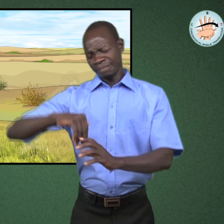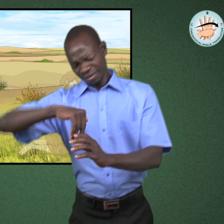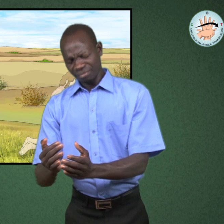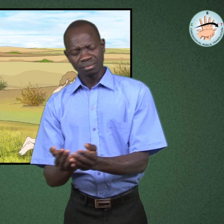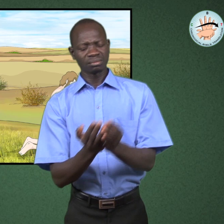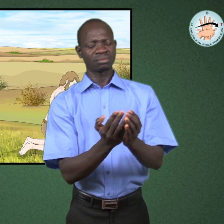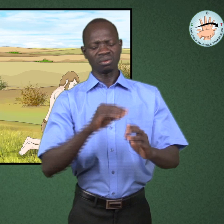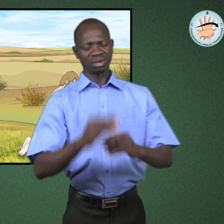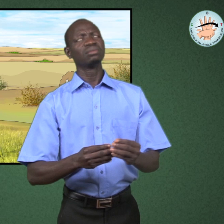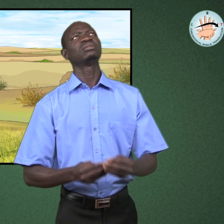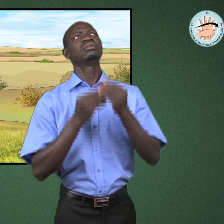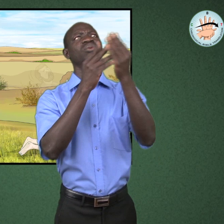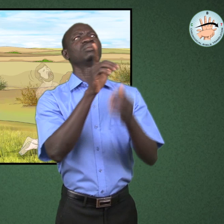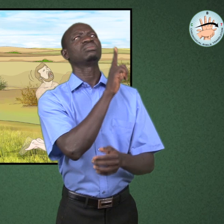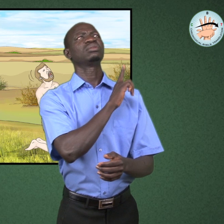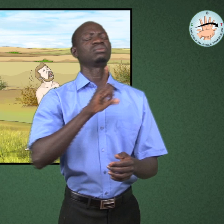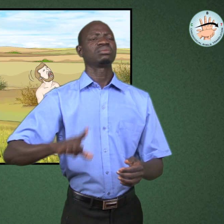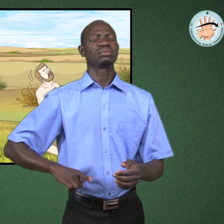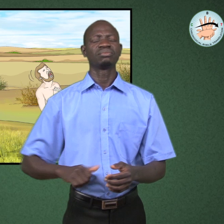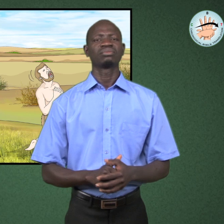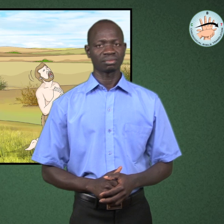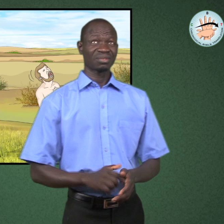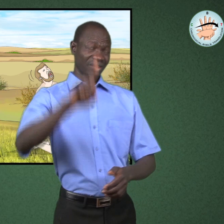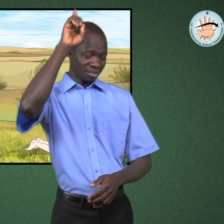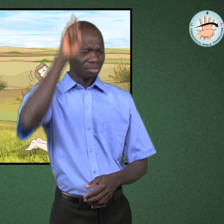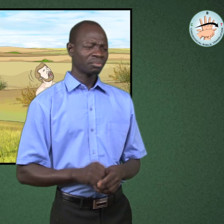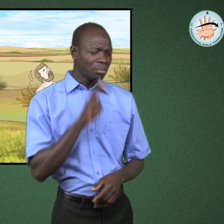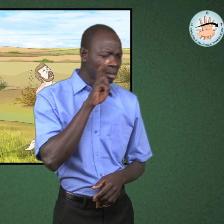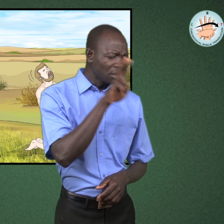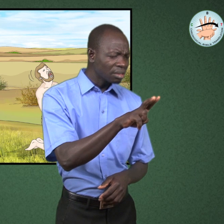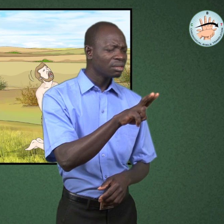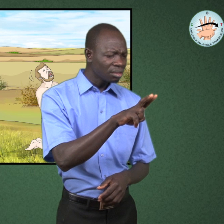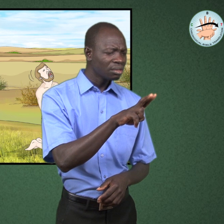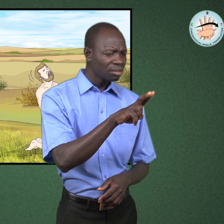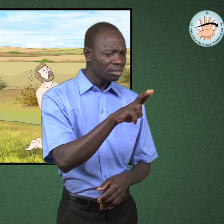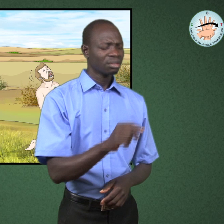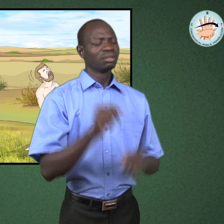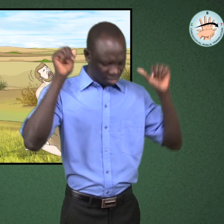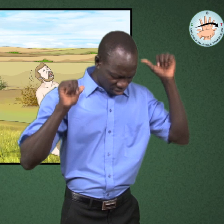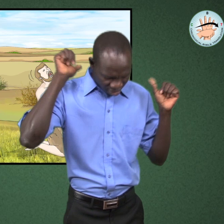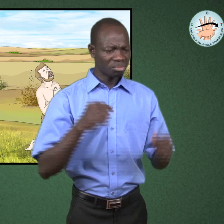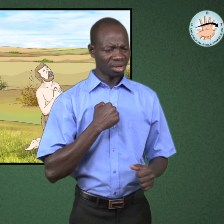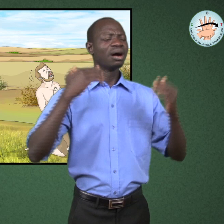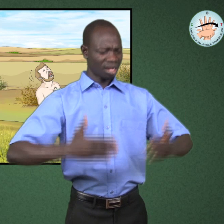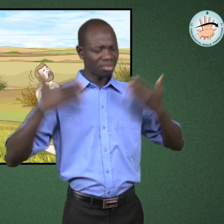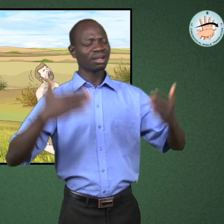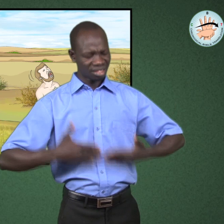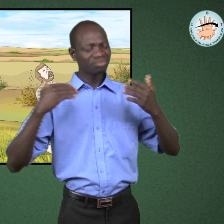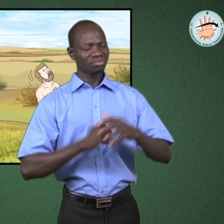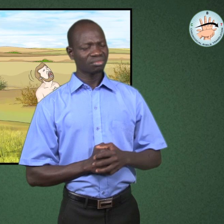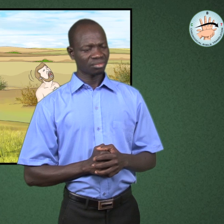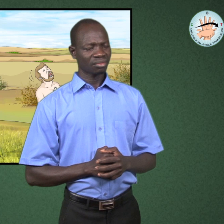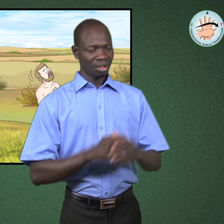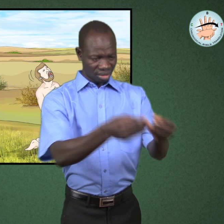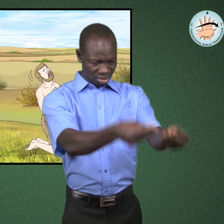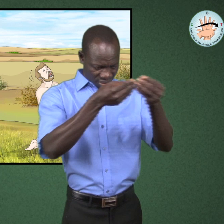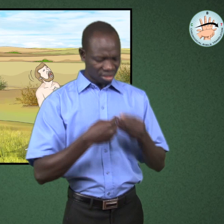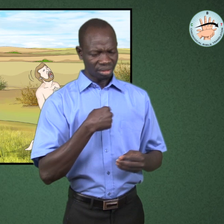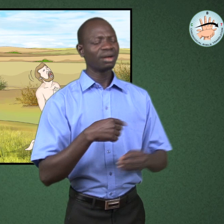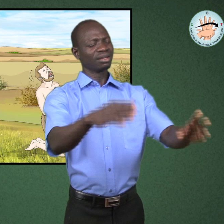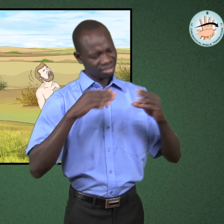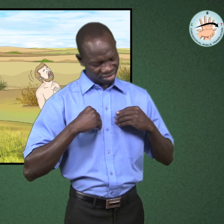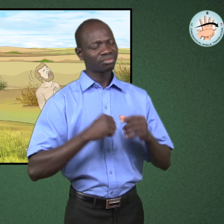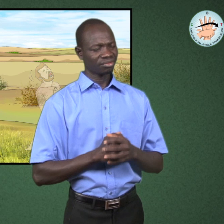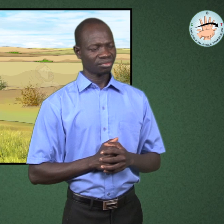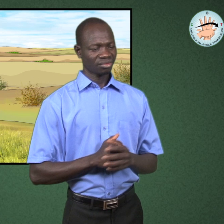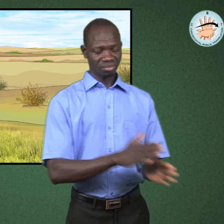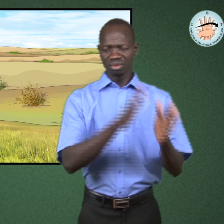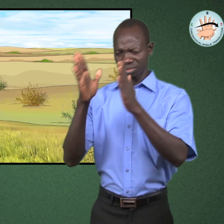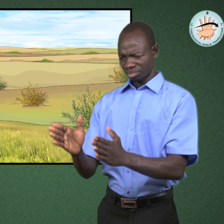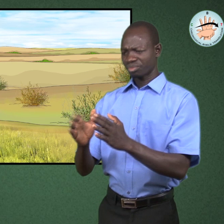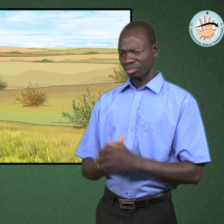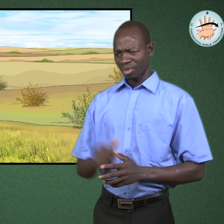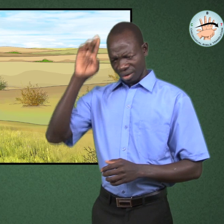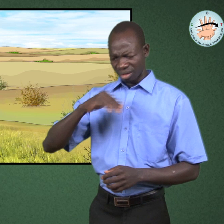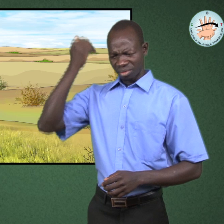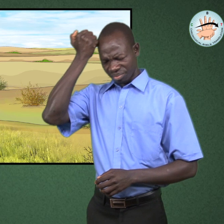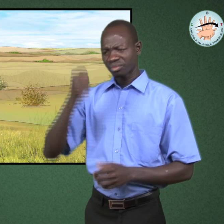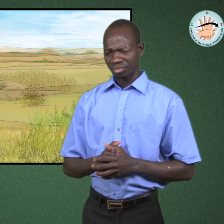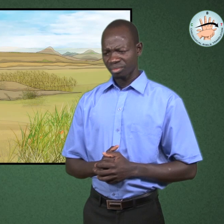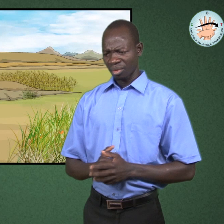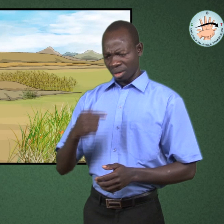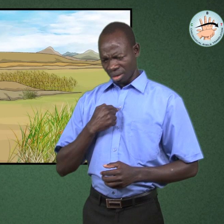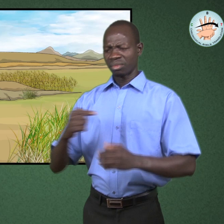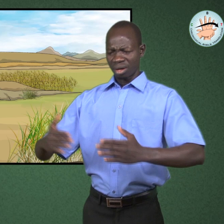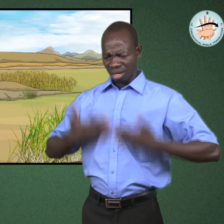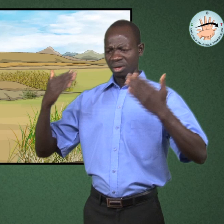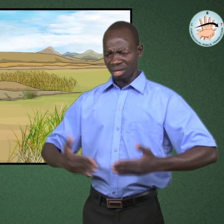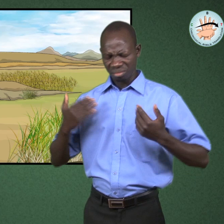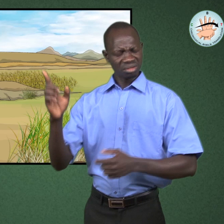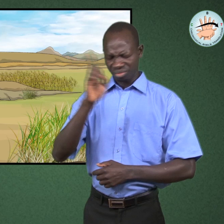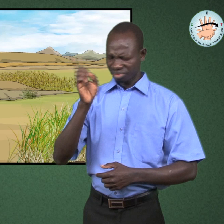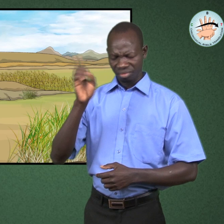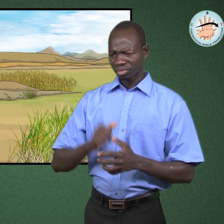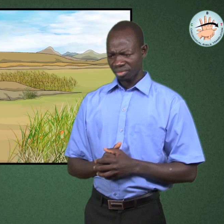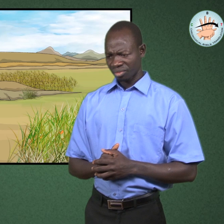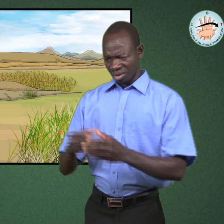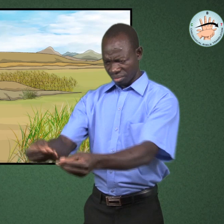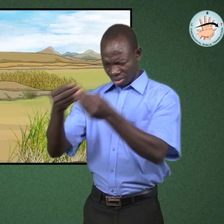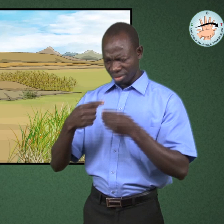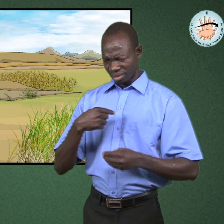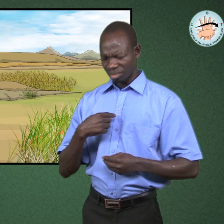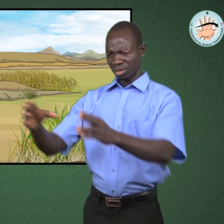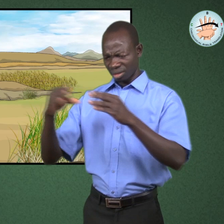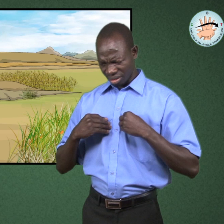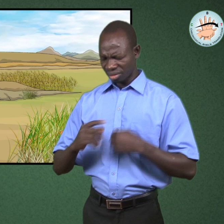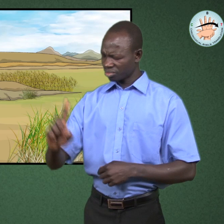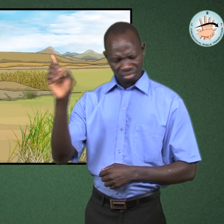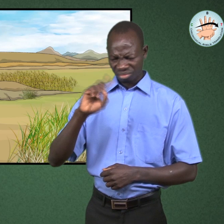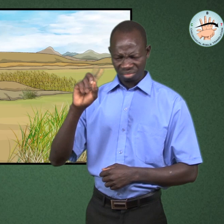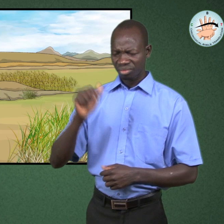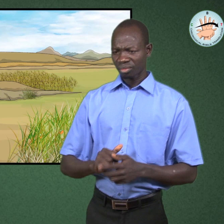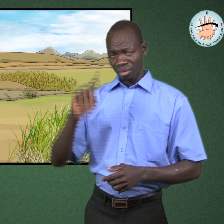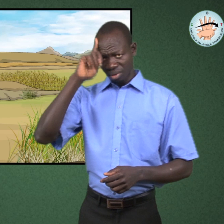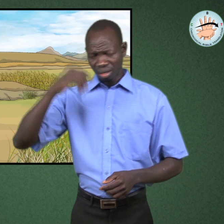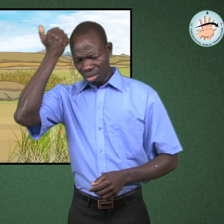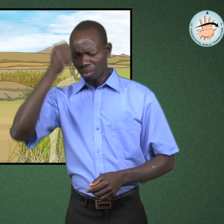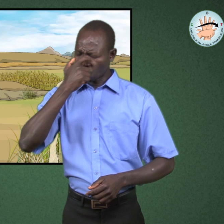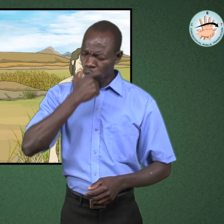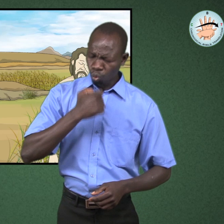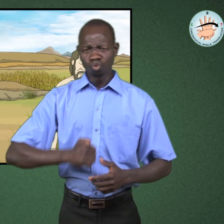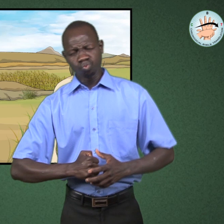And the LORD looked with favor on Abel and his offering, but He had no regard for Cain and his offering.